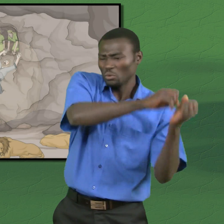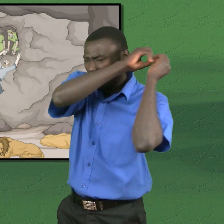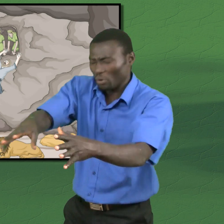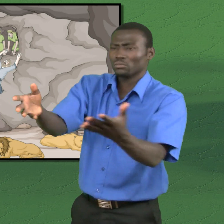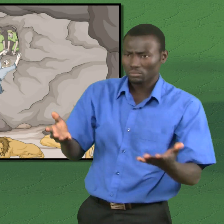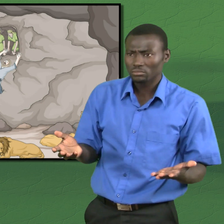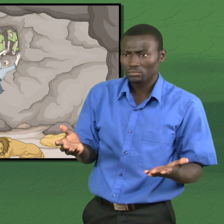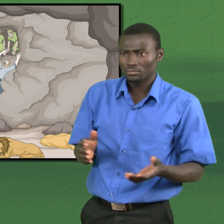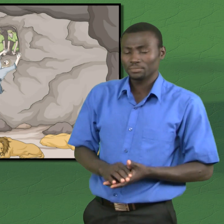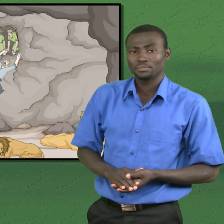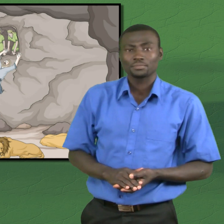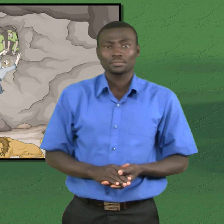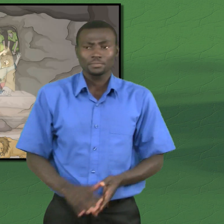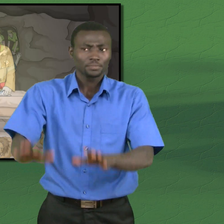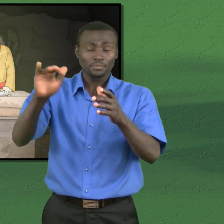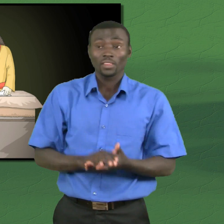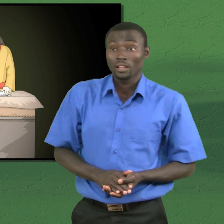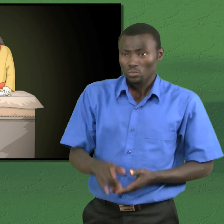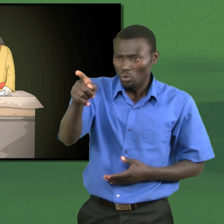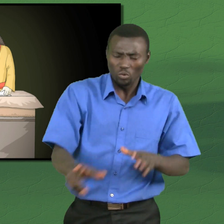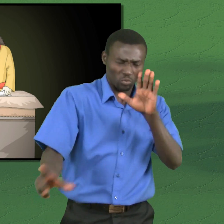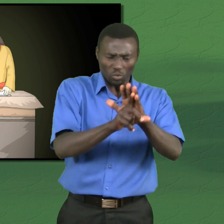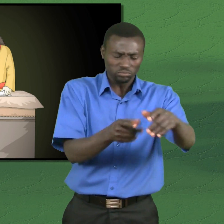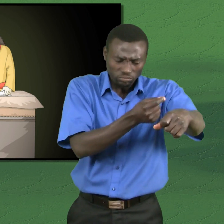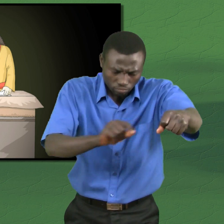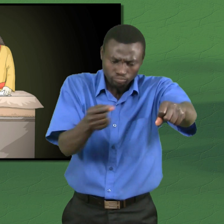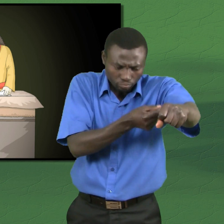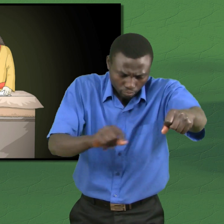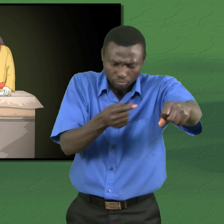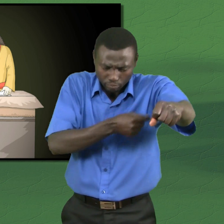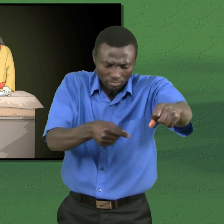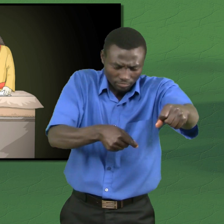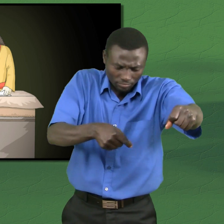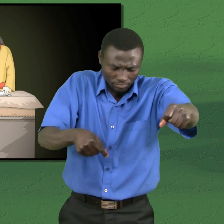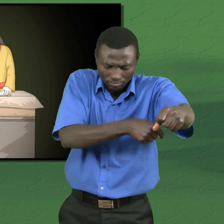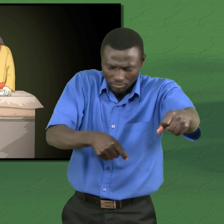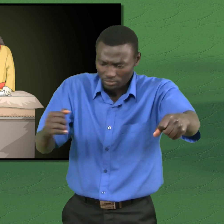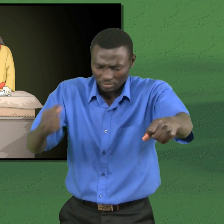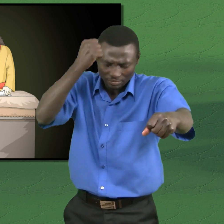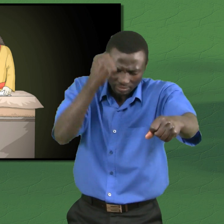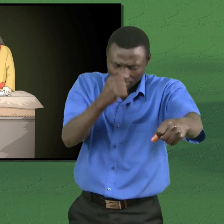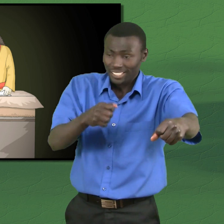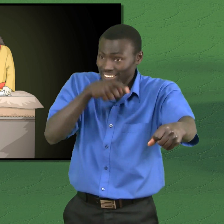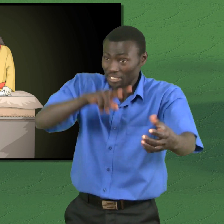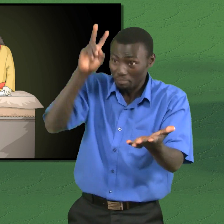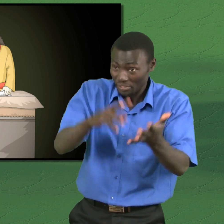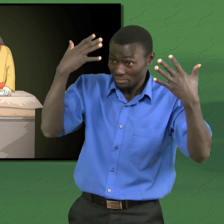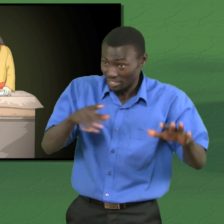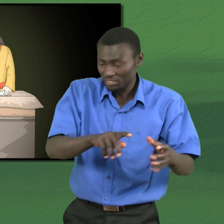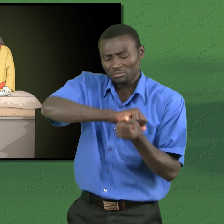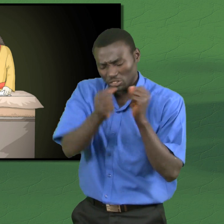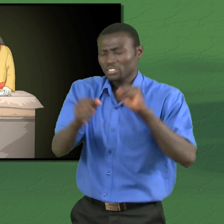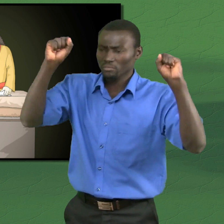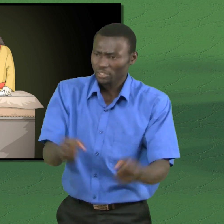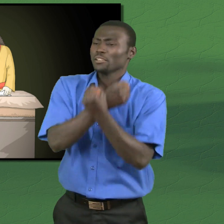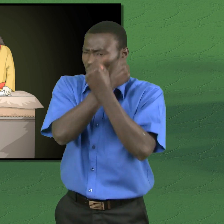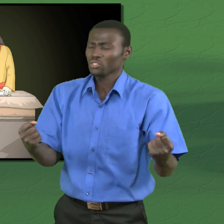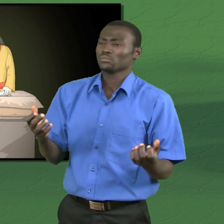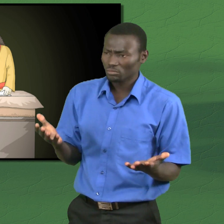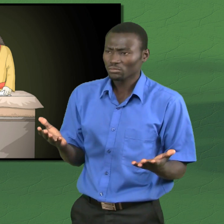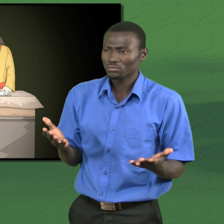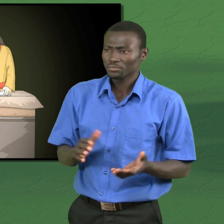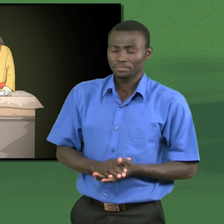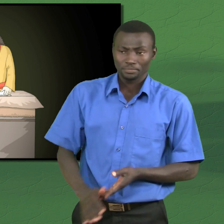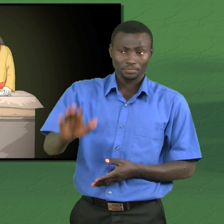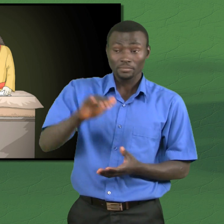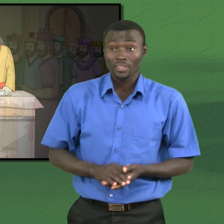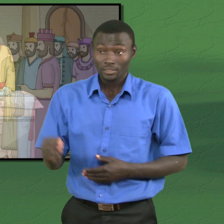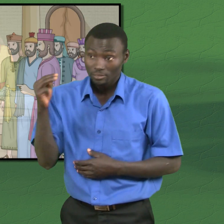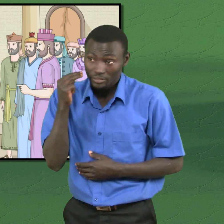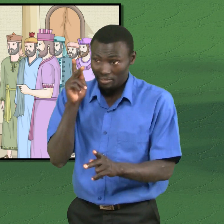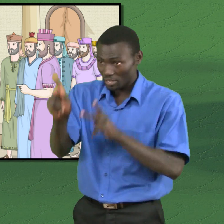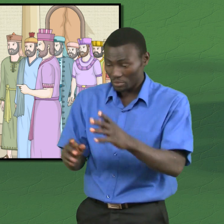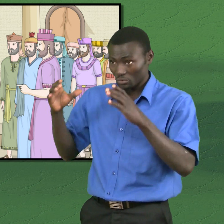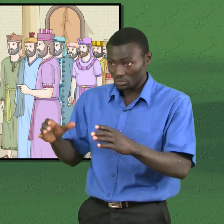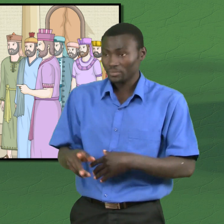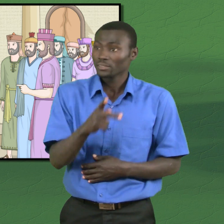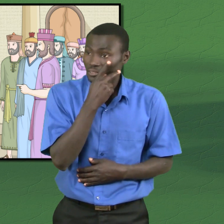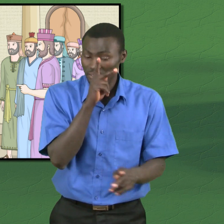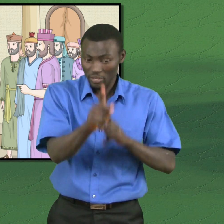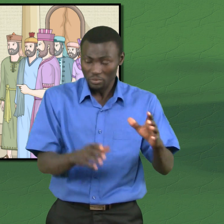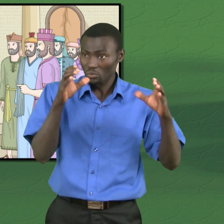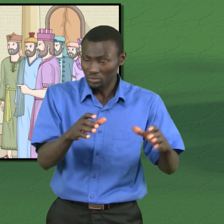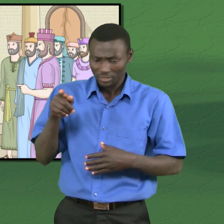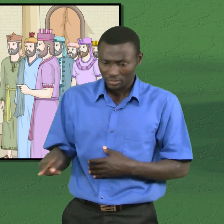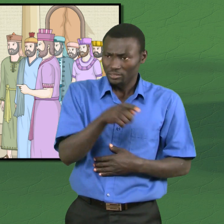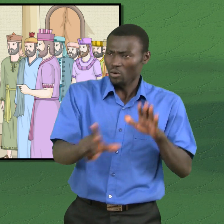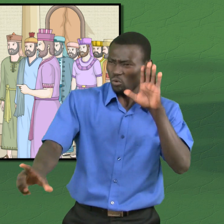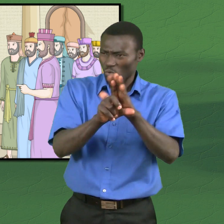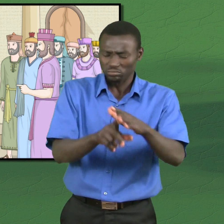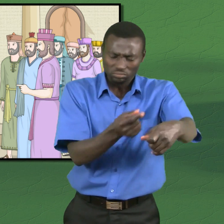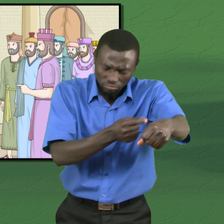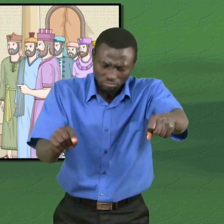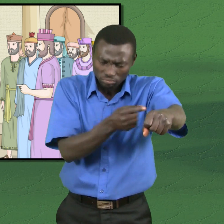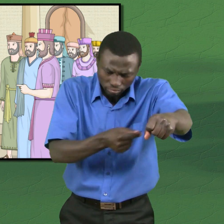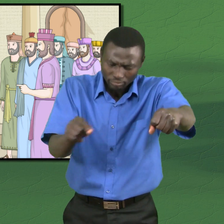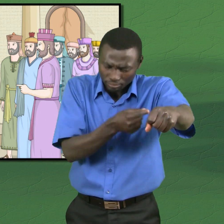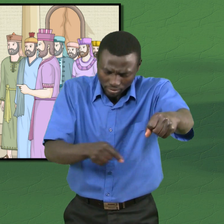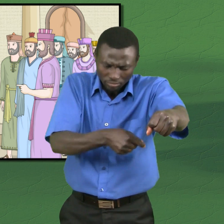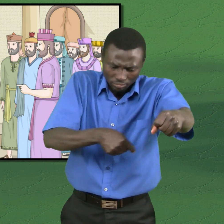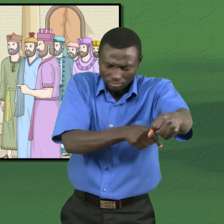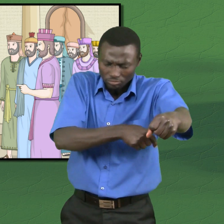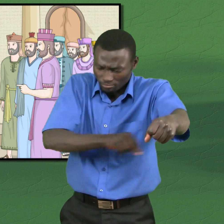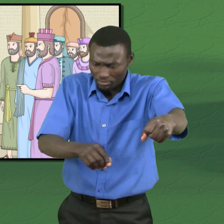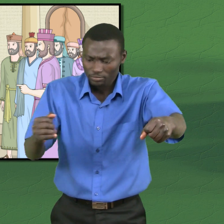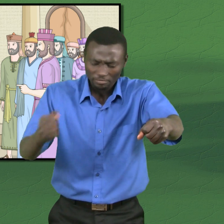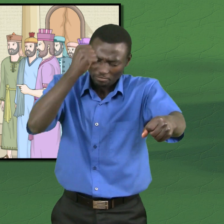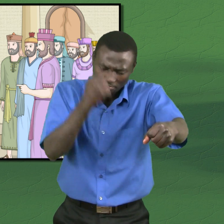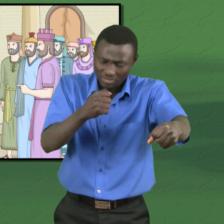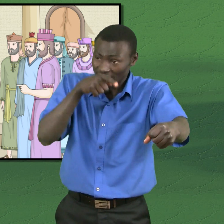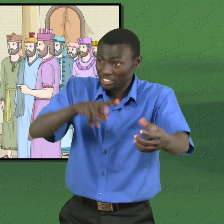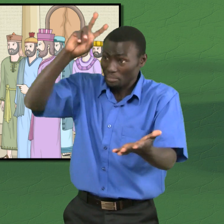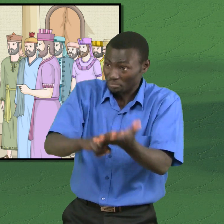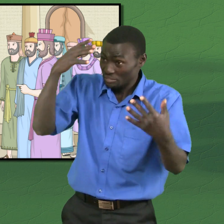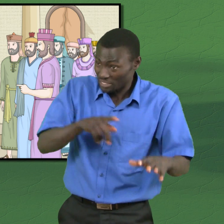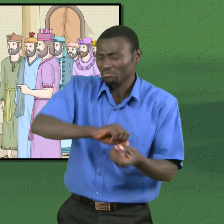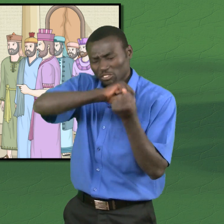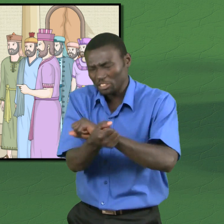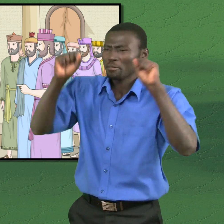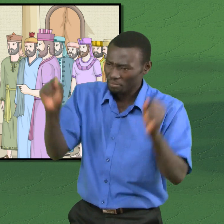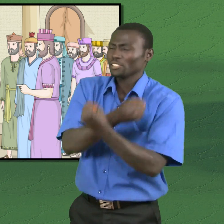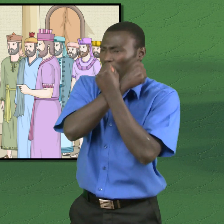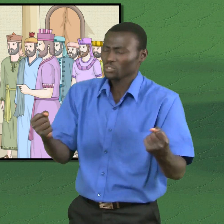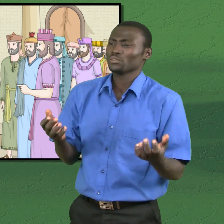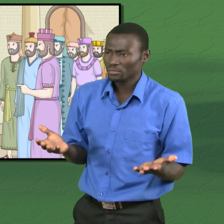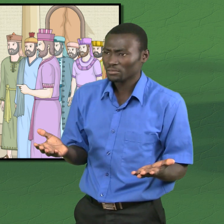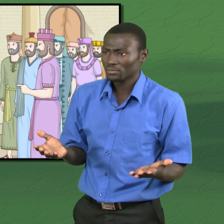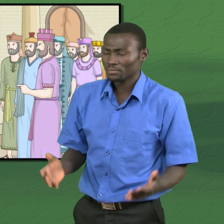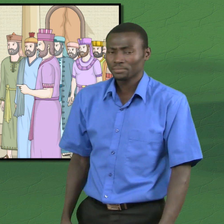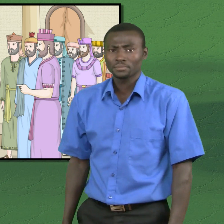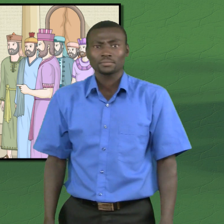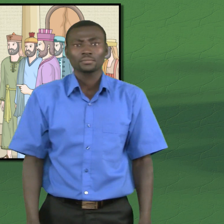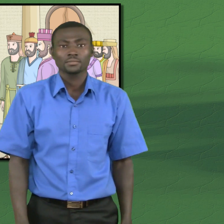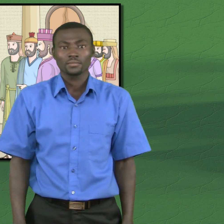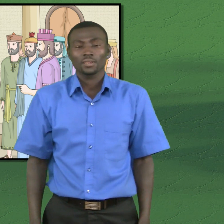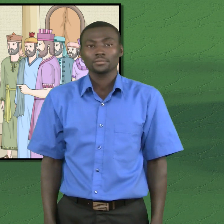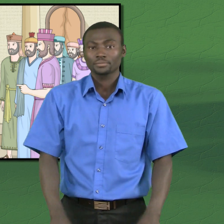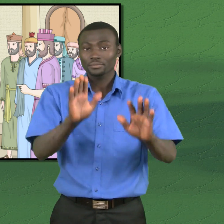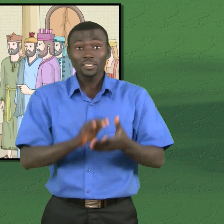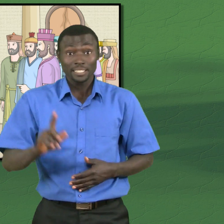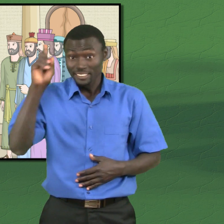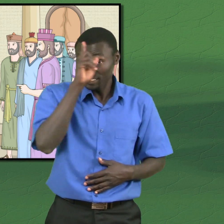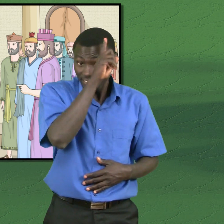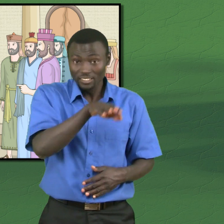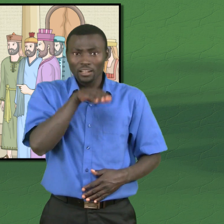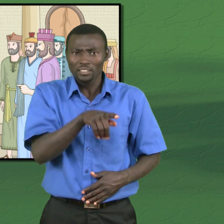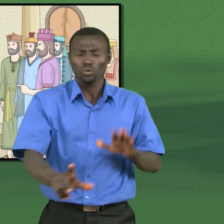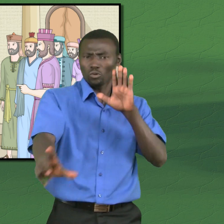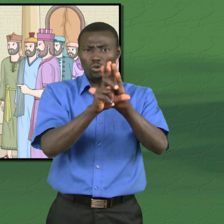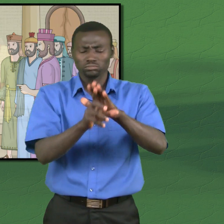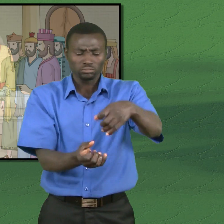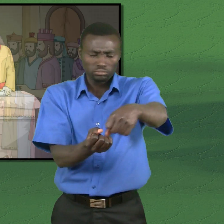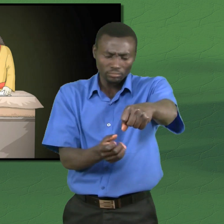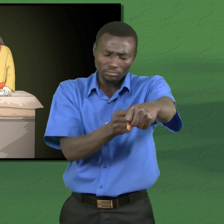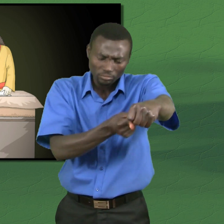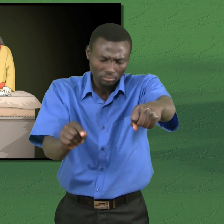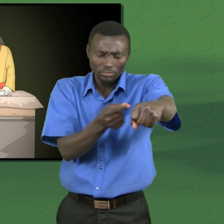Therefore, O king, establish the decree and sign the document so that it cannot be changed—in accordance with the law of the Medes and Persians, which cannot be repealed.”